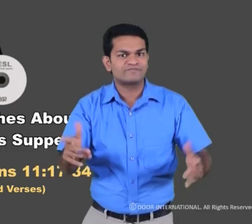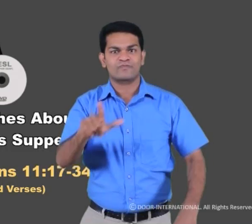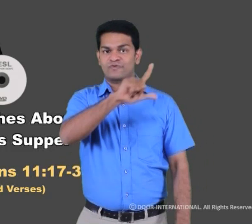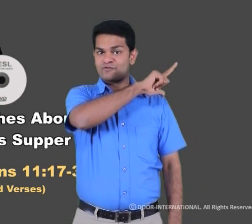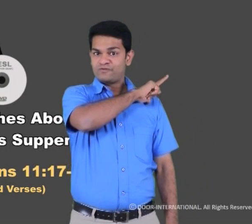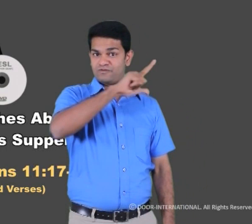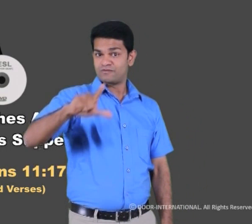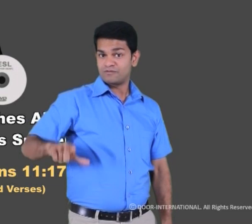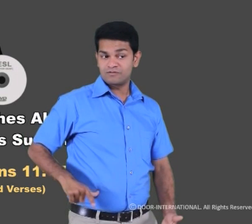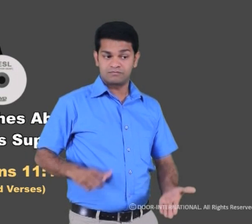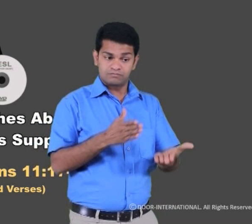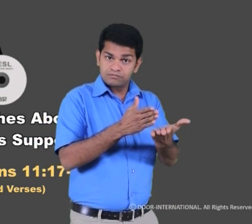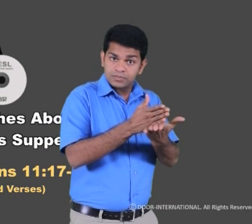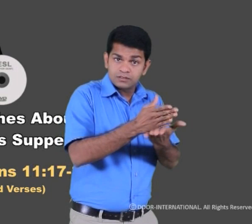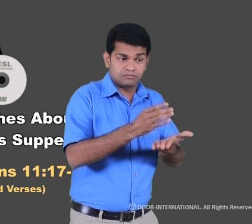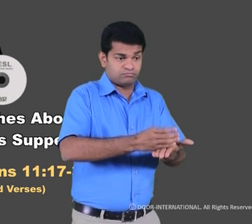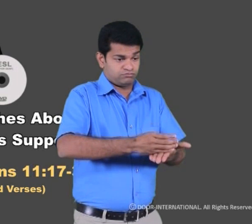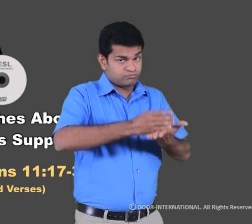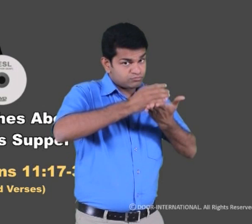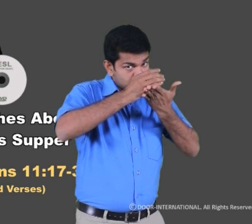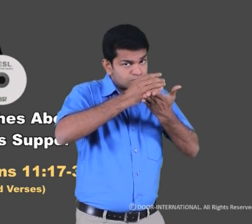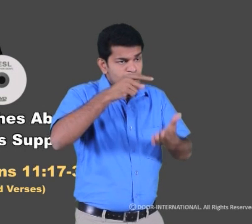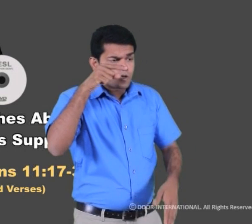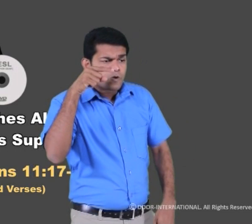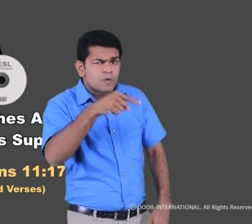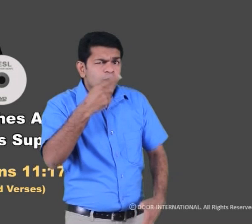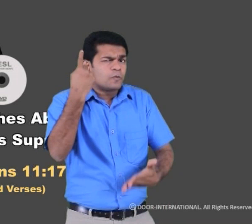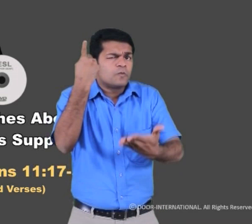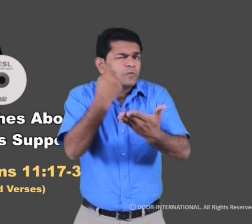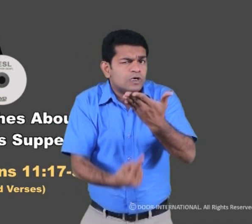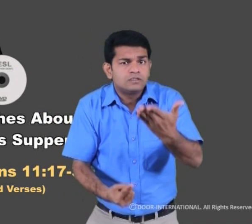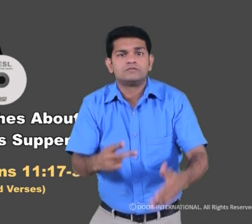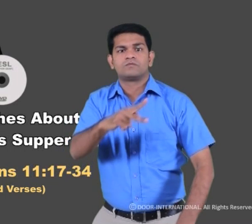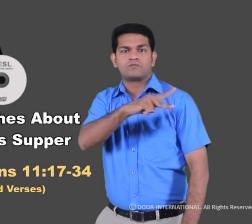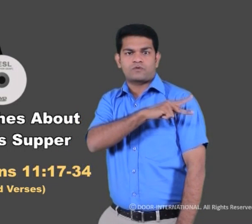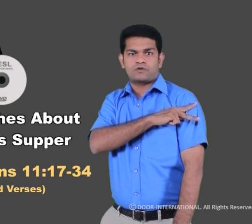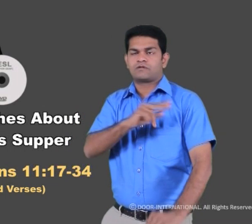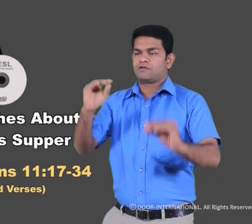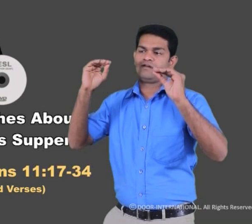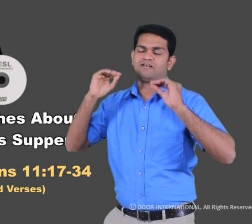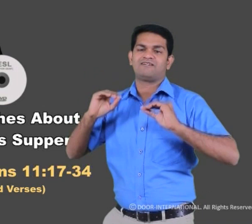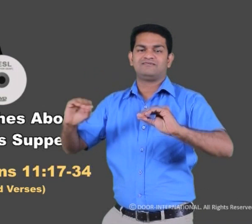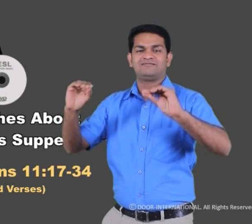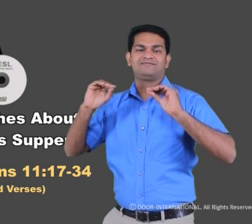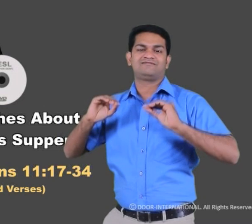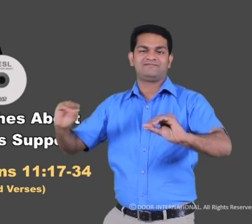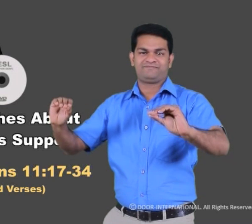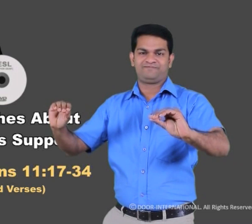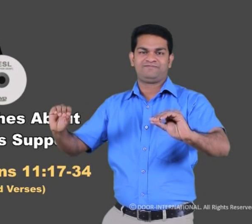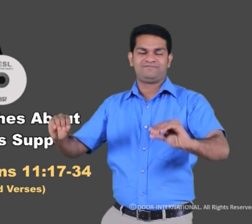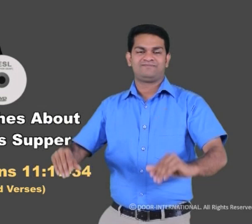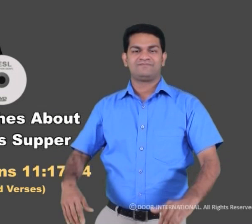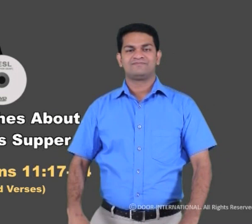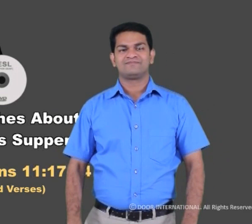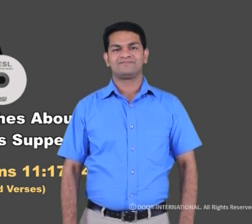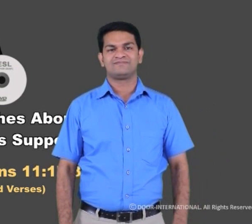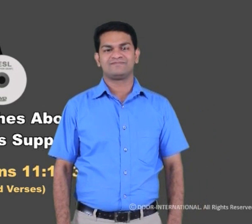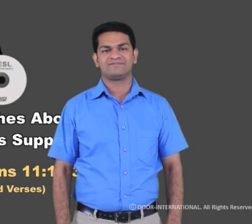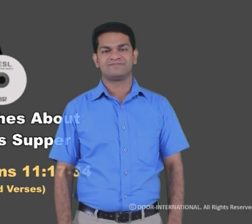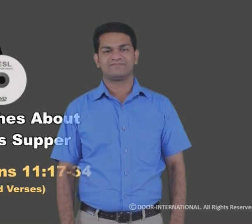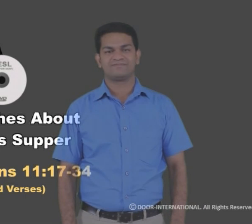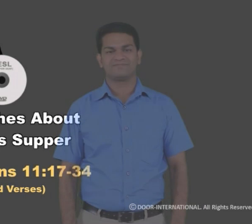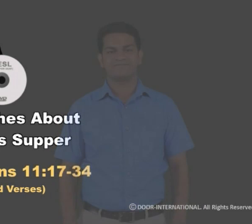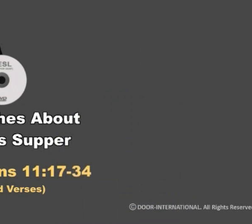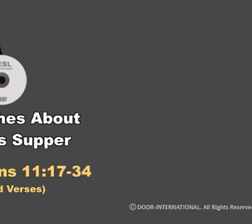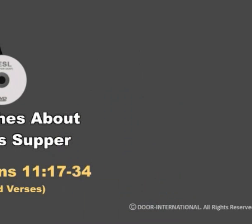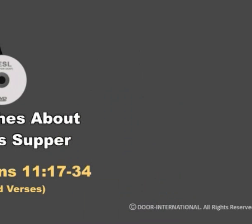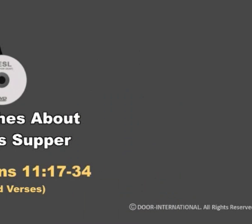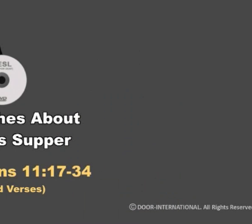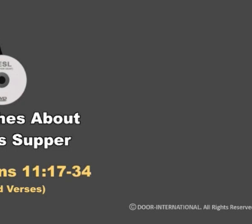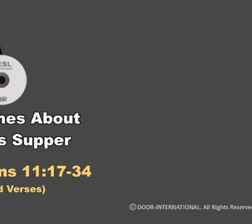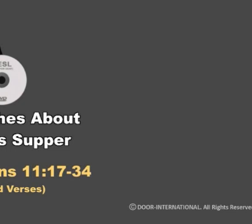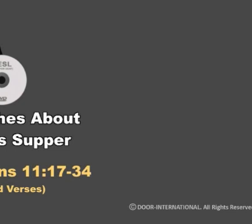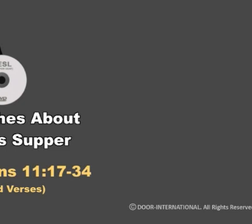Paul teaches about the Lord's supper